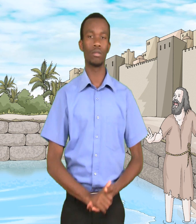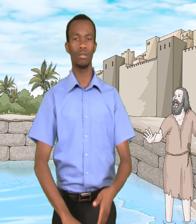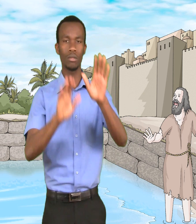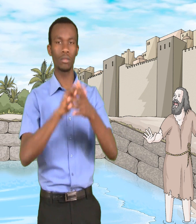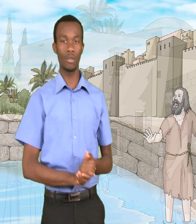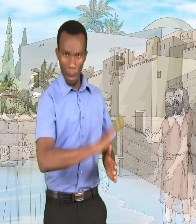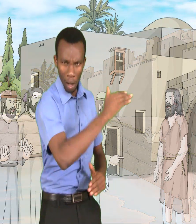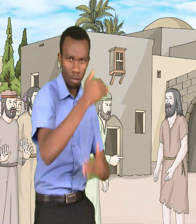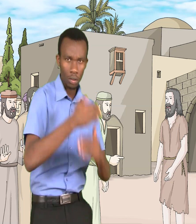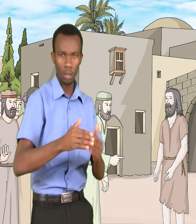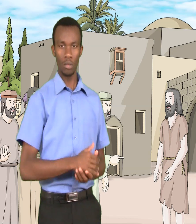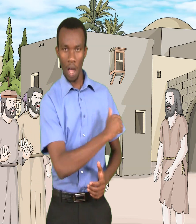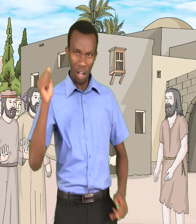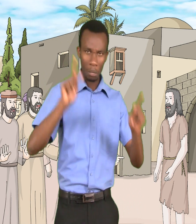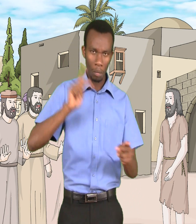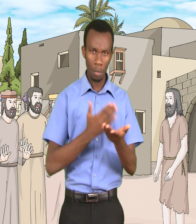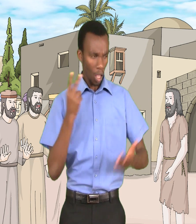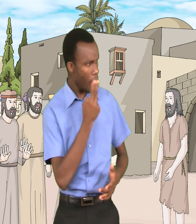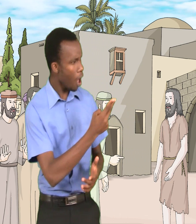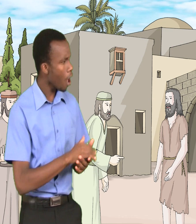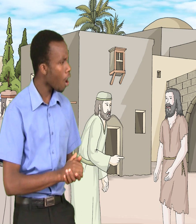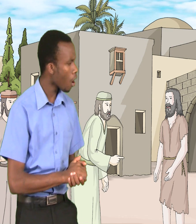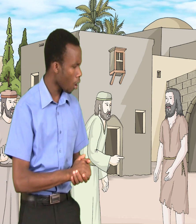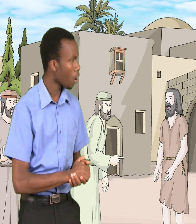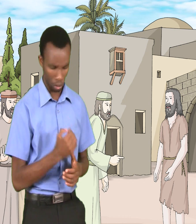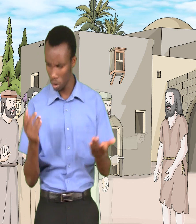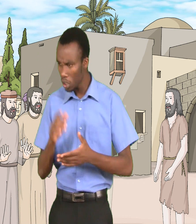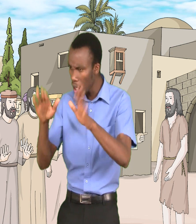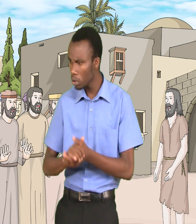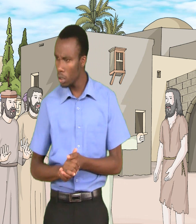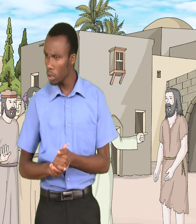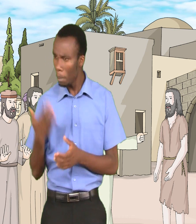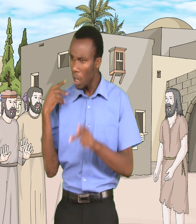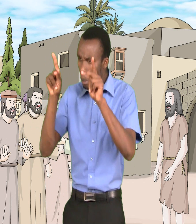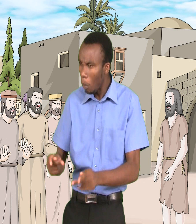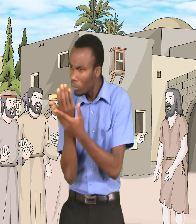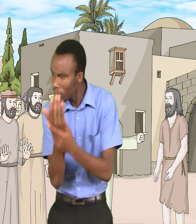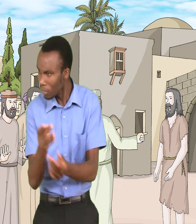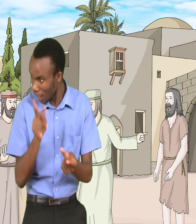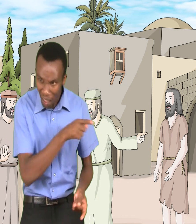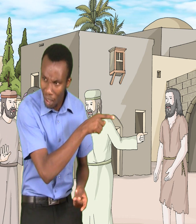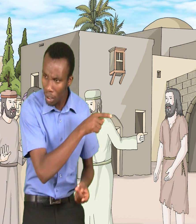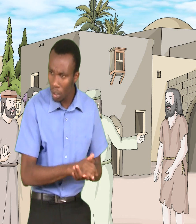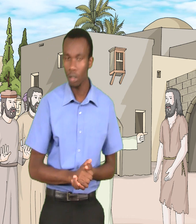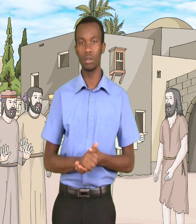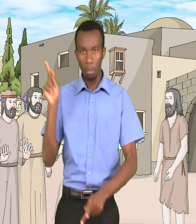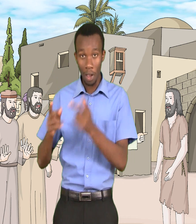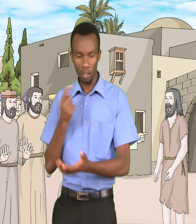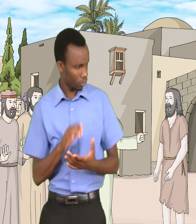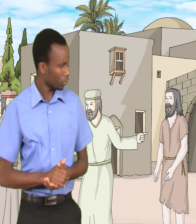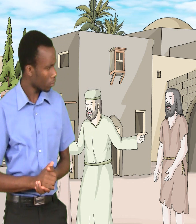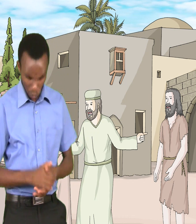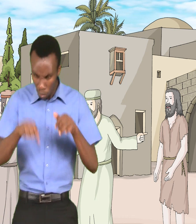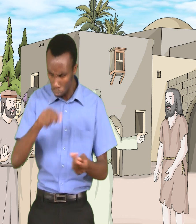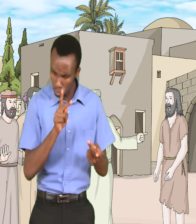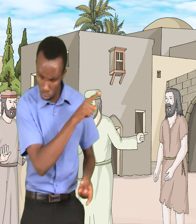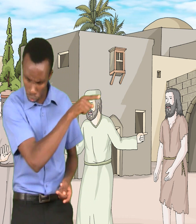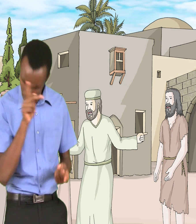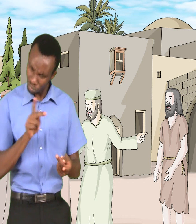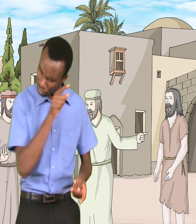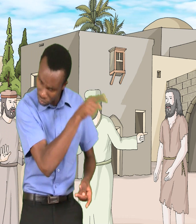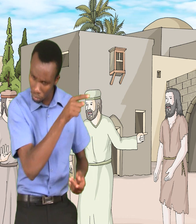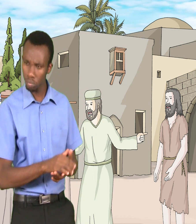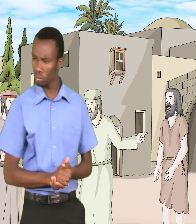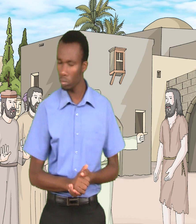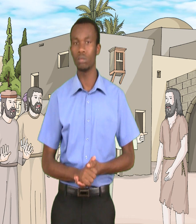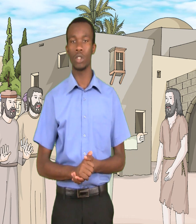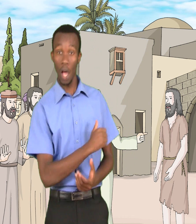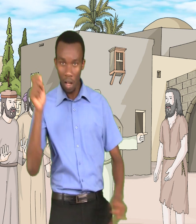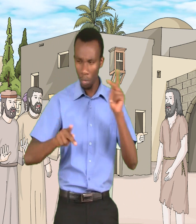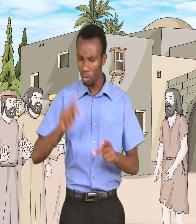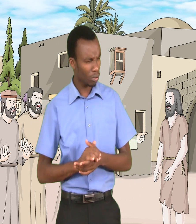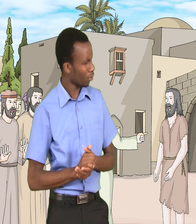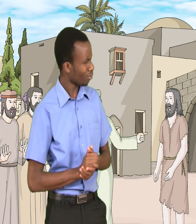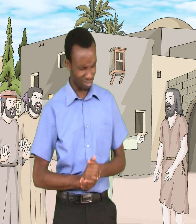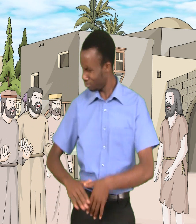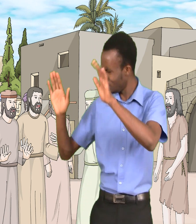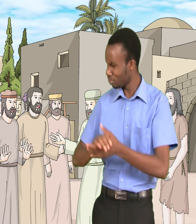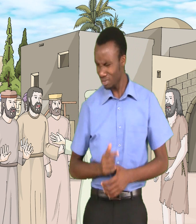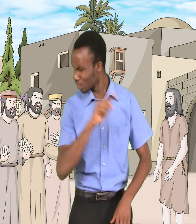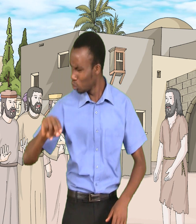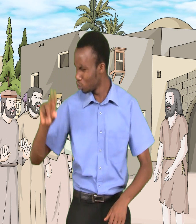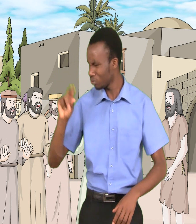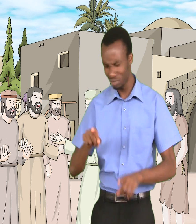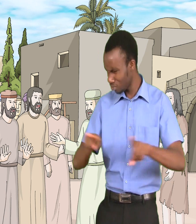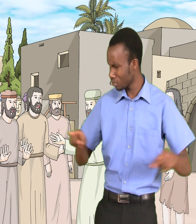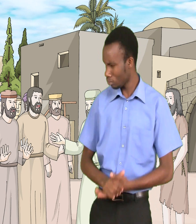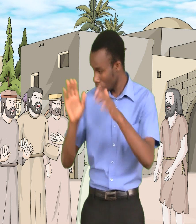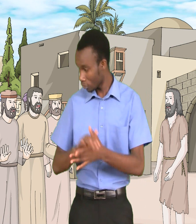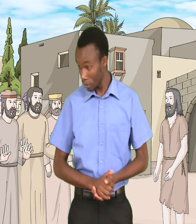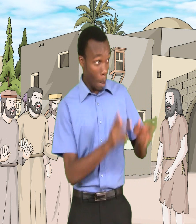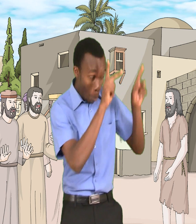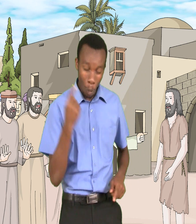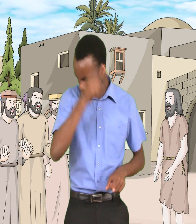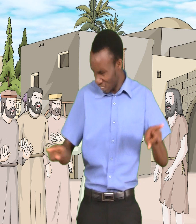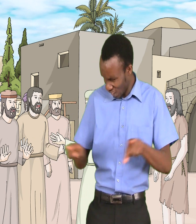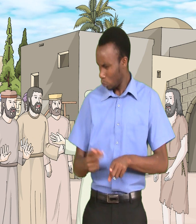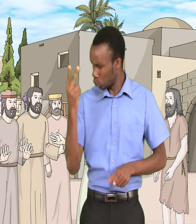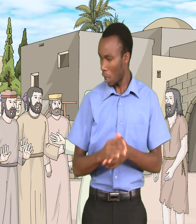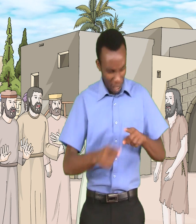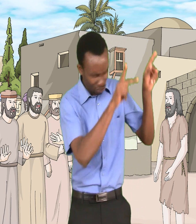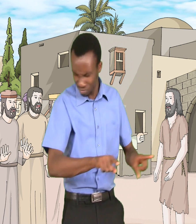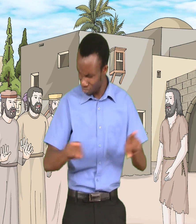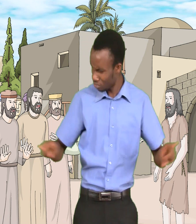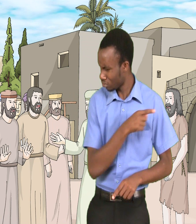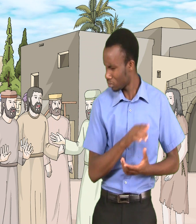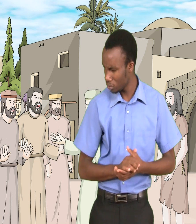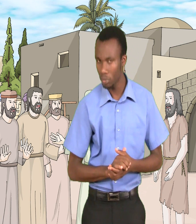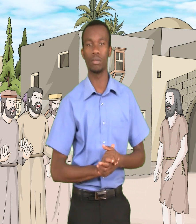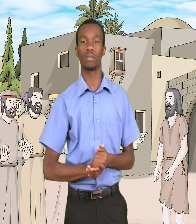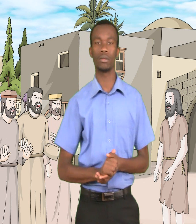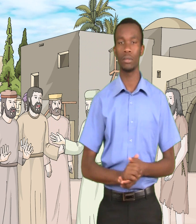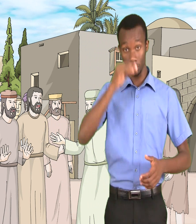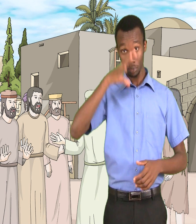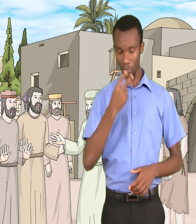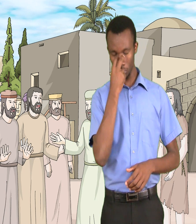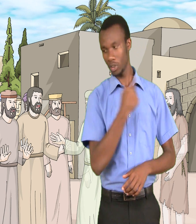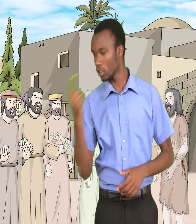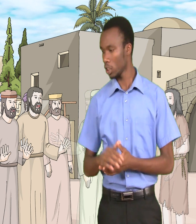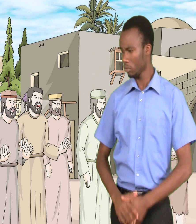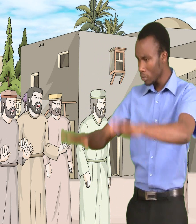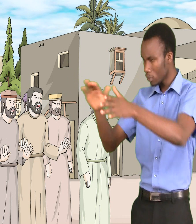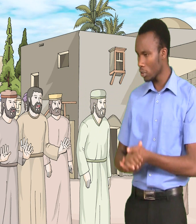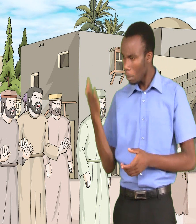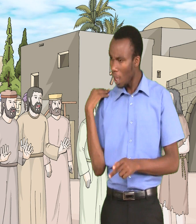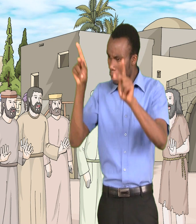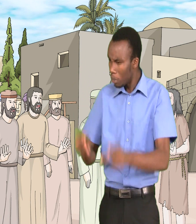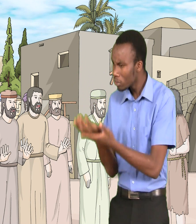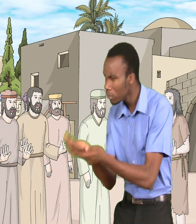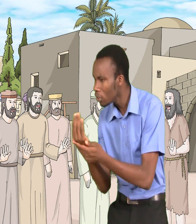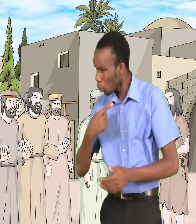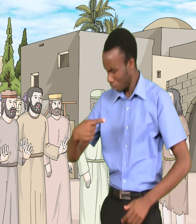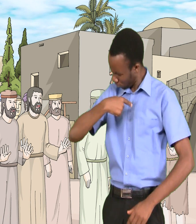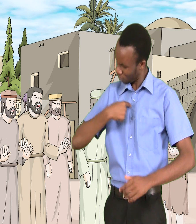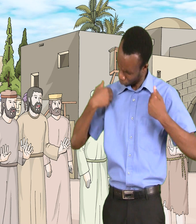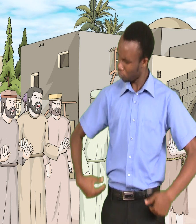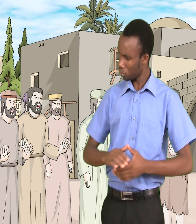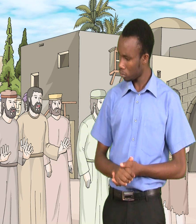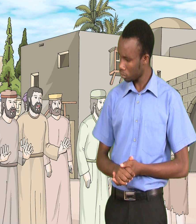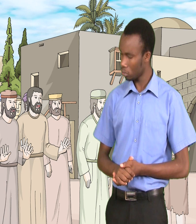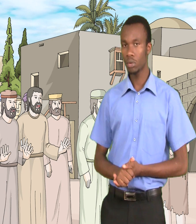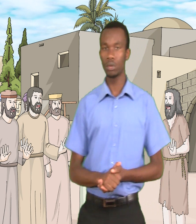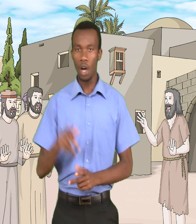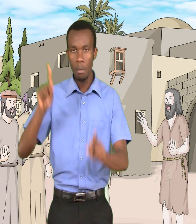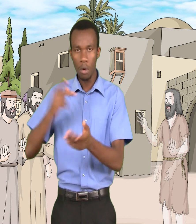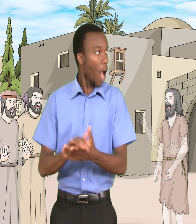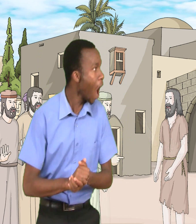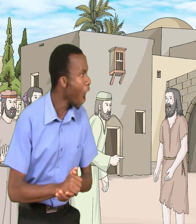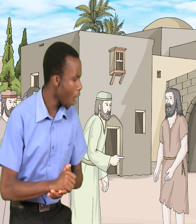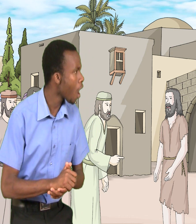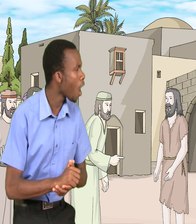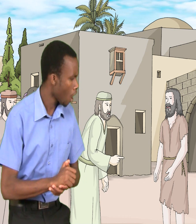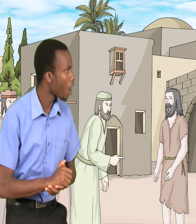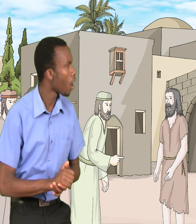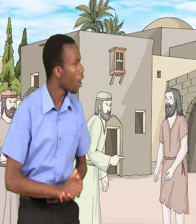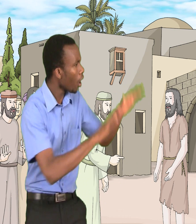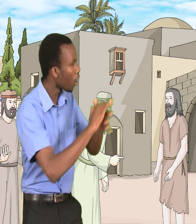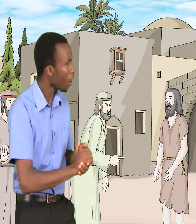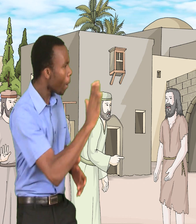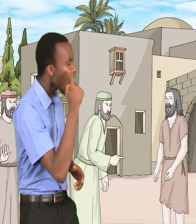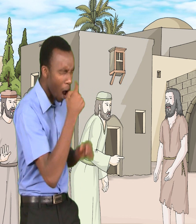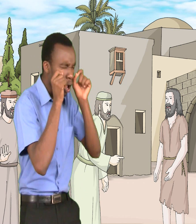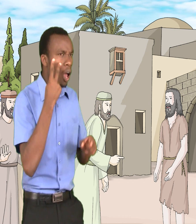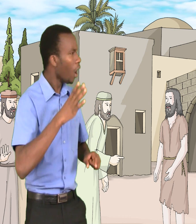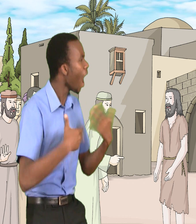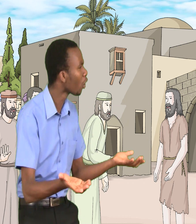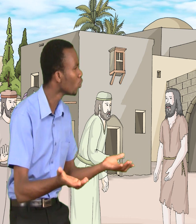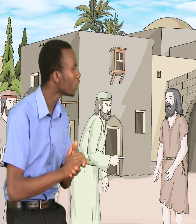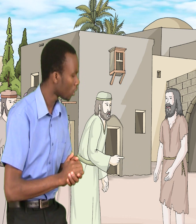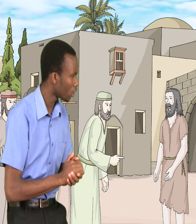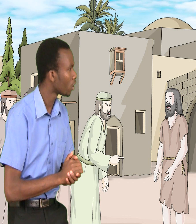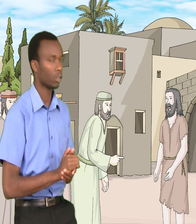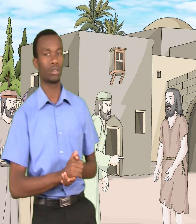At this, his neighbors and those who had formerly seen him begging began to ask, “Isn’t this the man who used to sit and beg?” Some claimed that he was, but others said, “No, he just looks like him.”